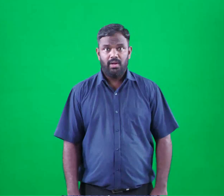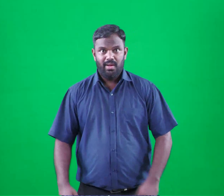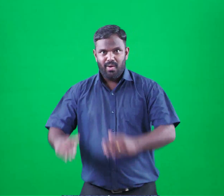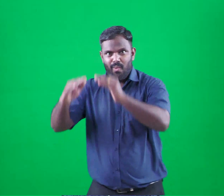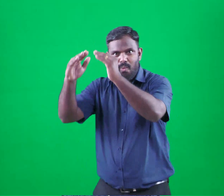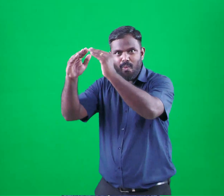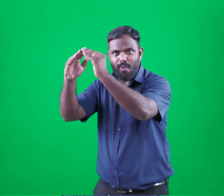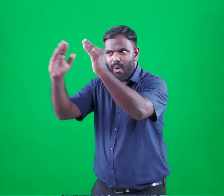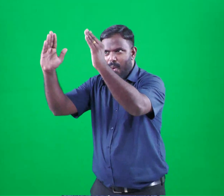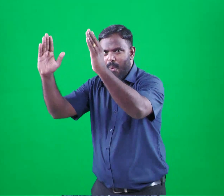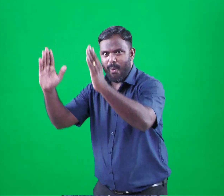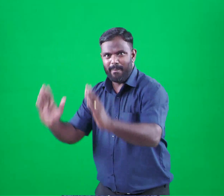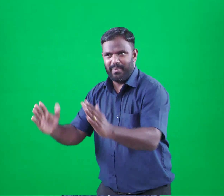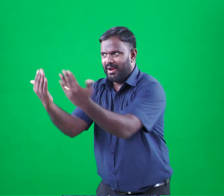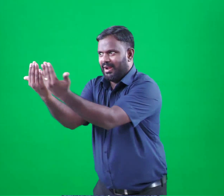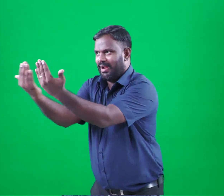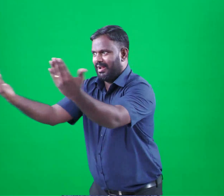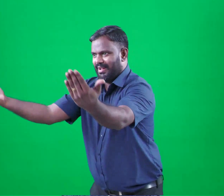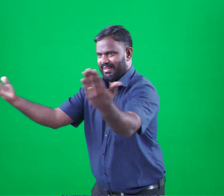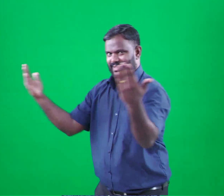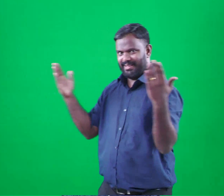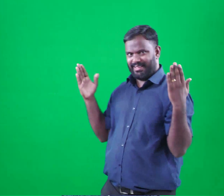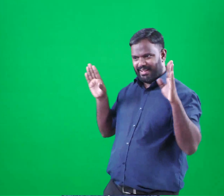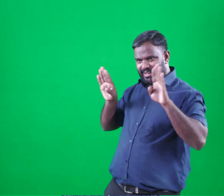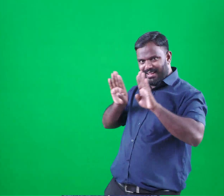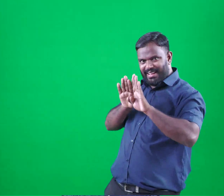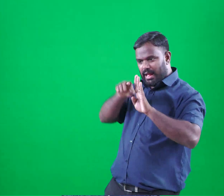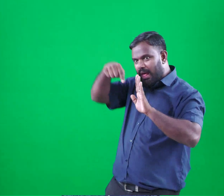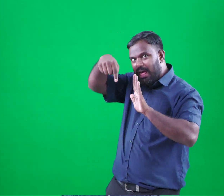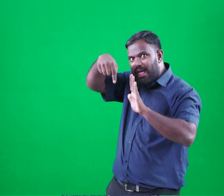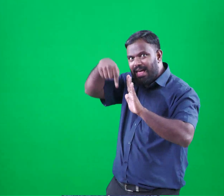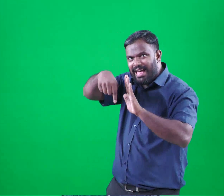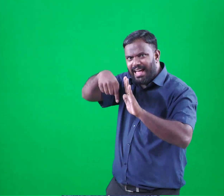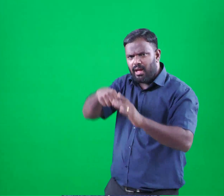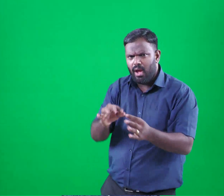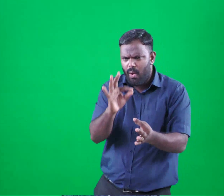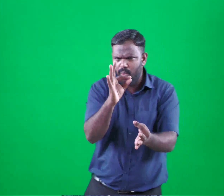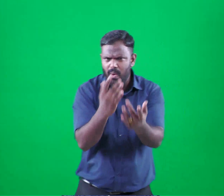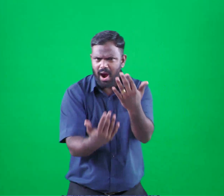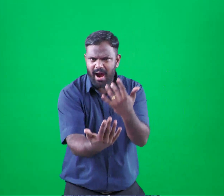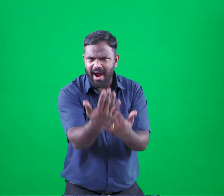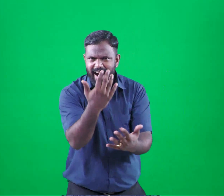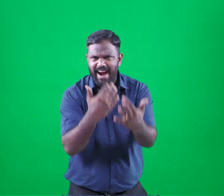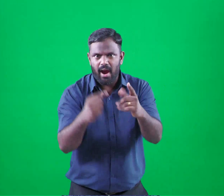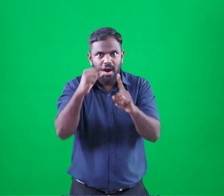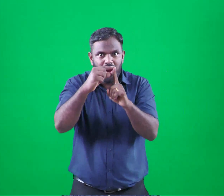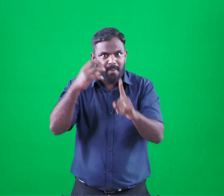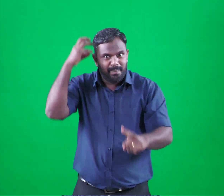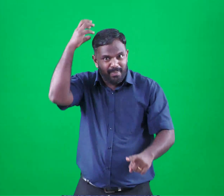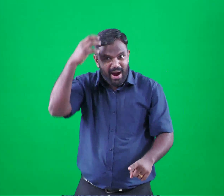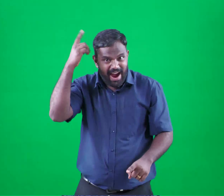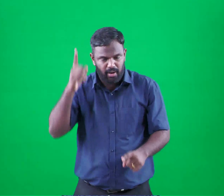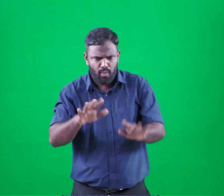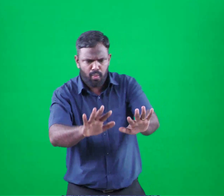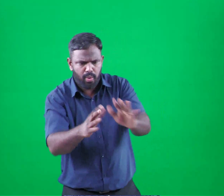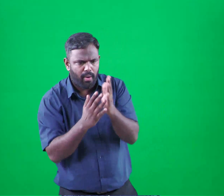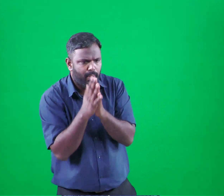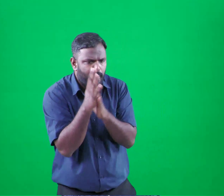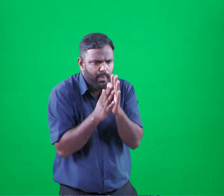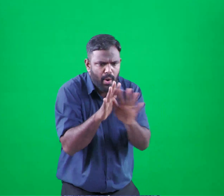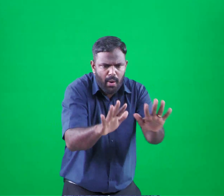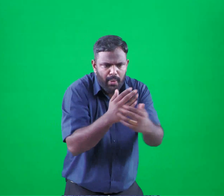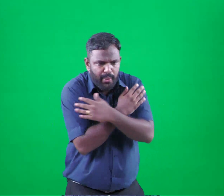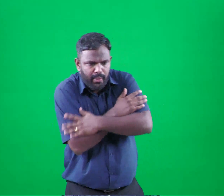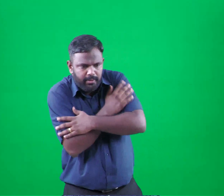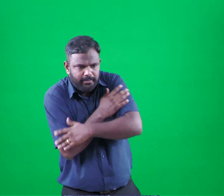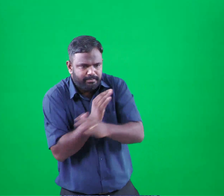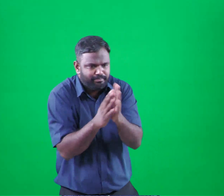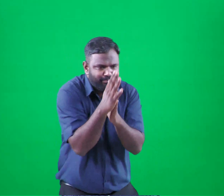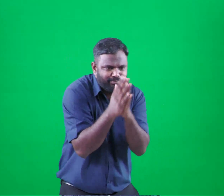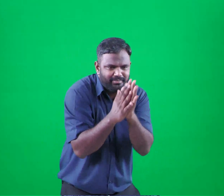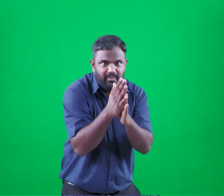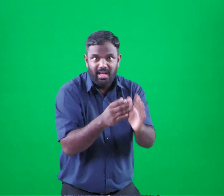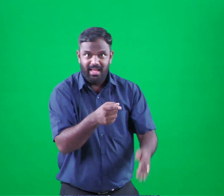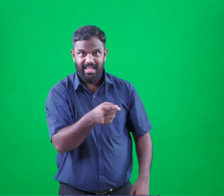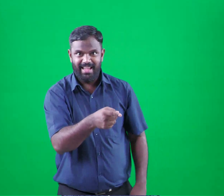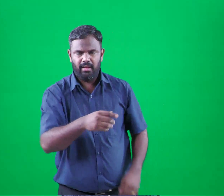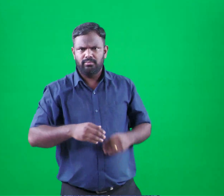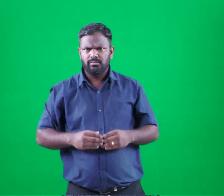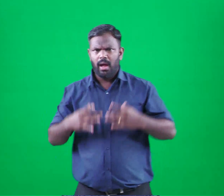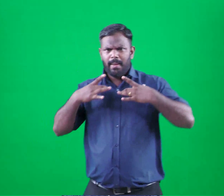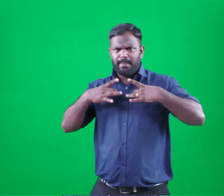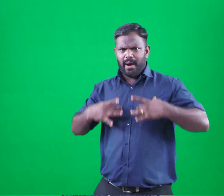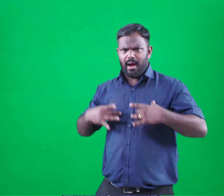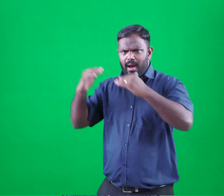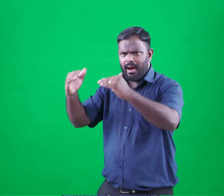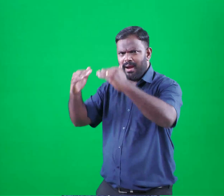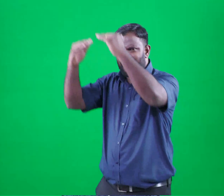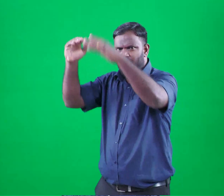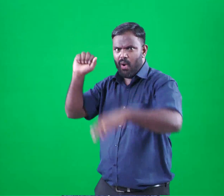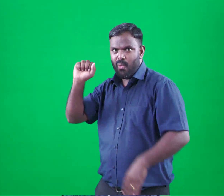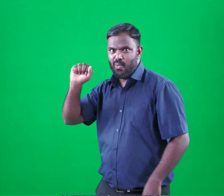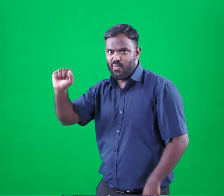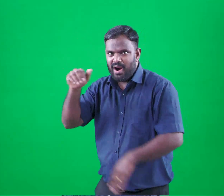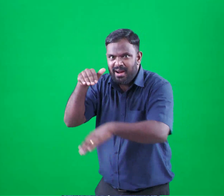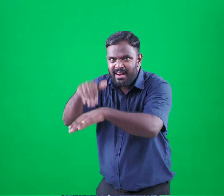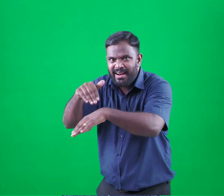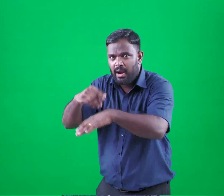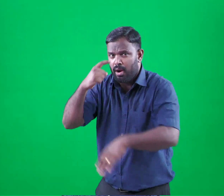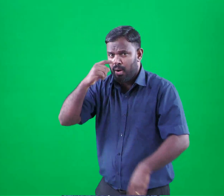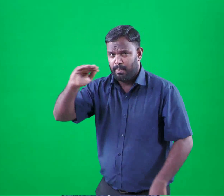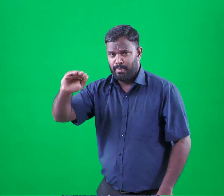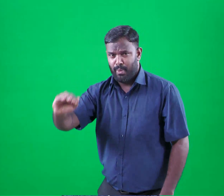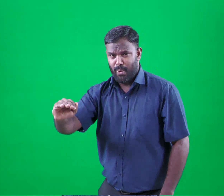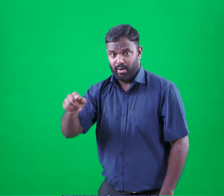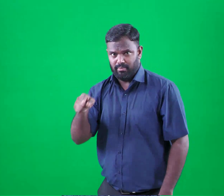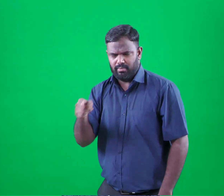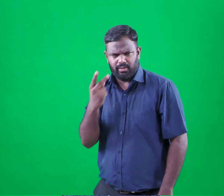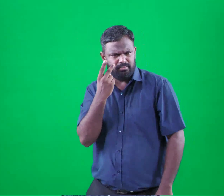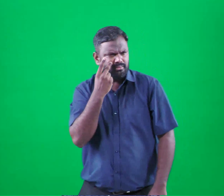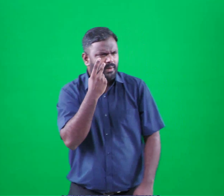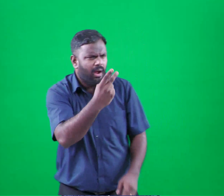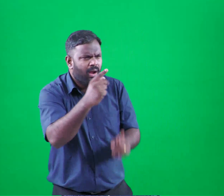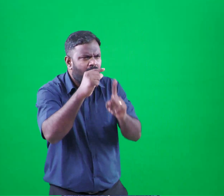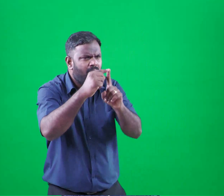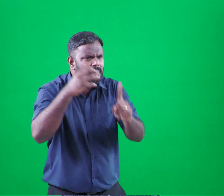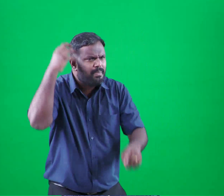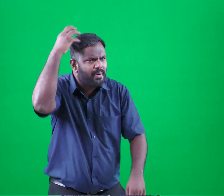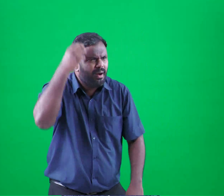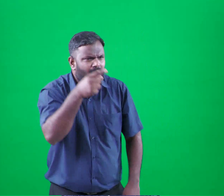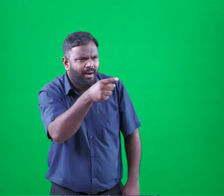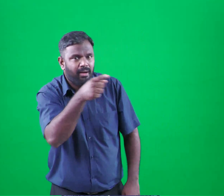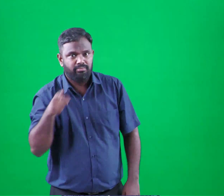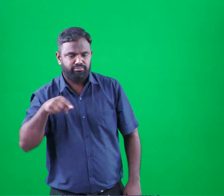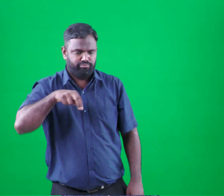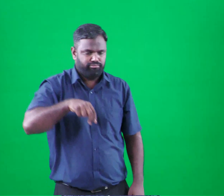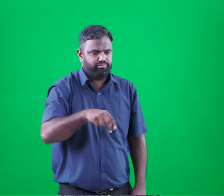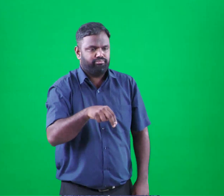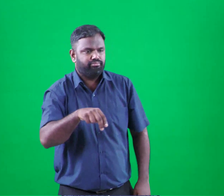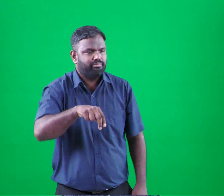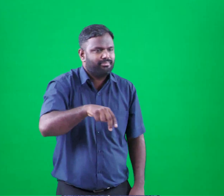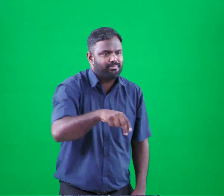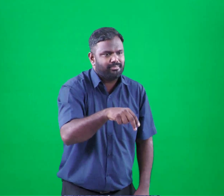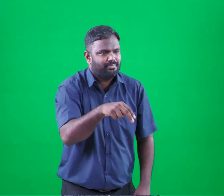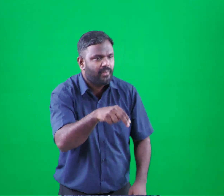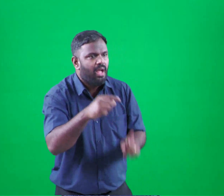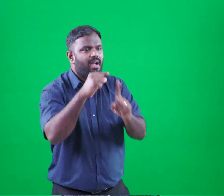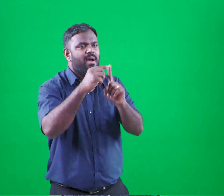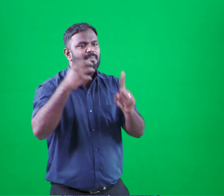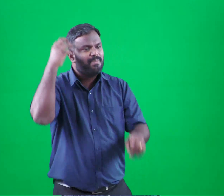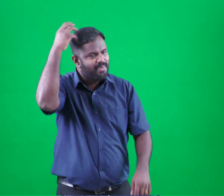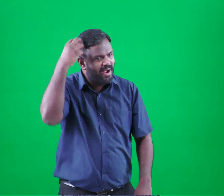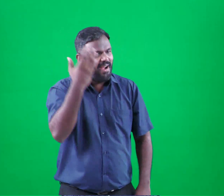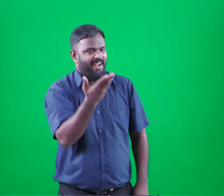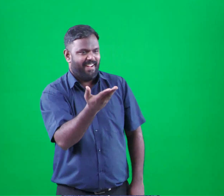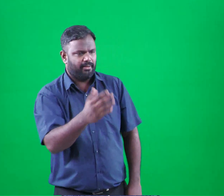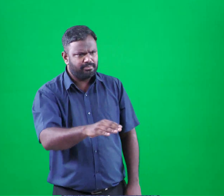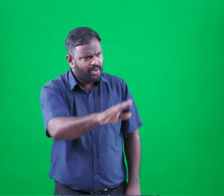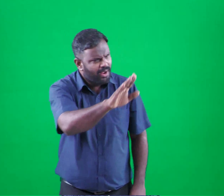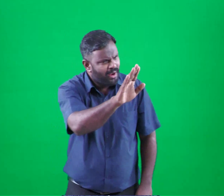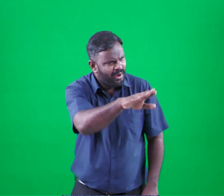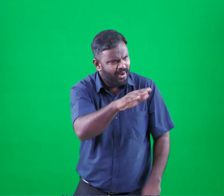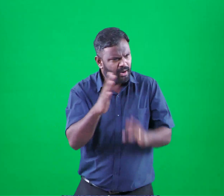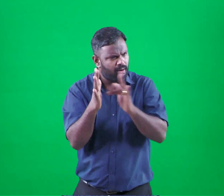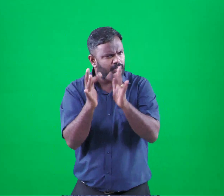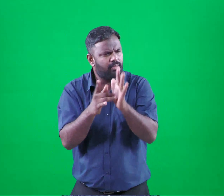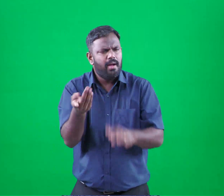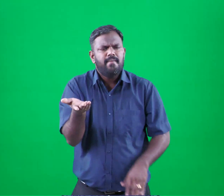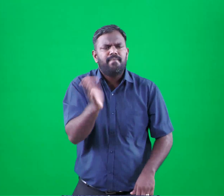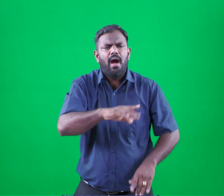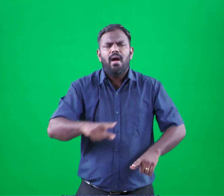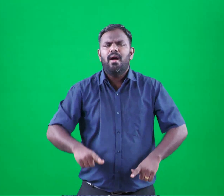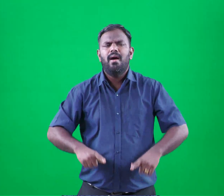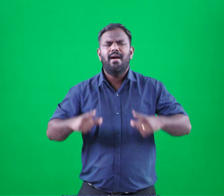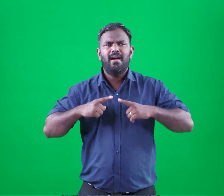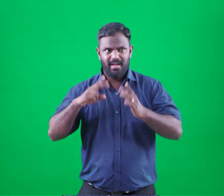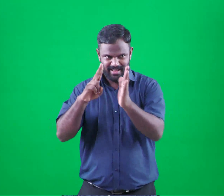While Peter was in the courtyard below, one of the servant girls of the high priest came down and saw him warming himself there.